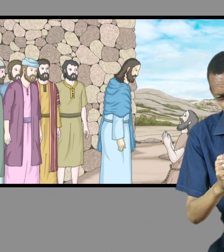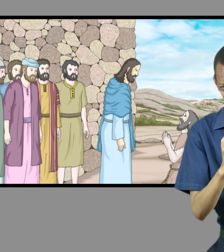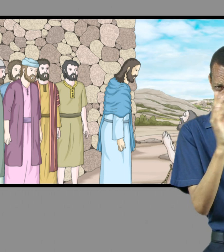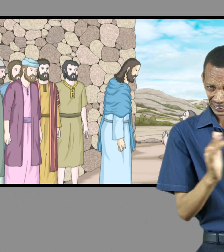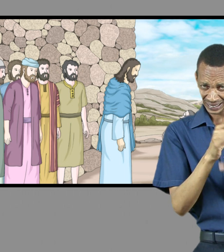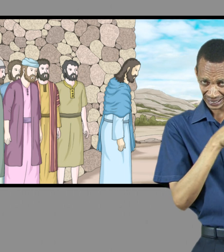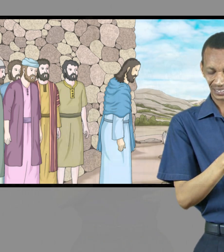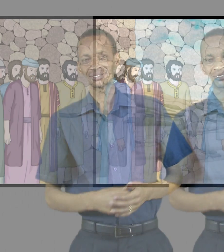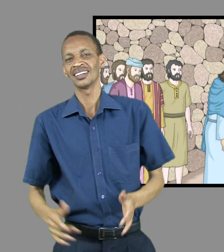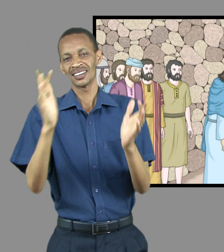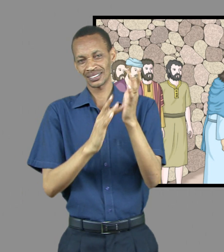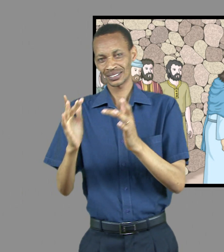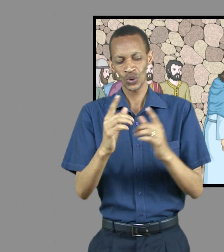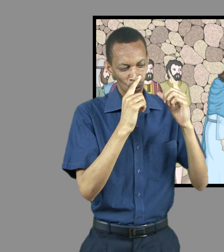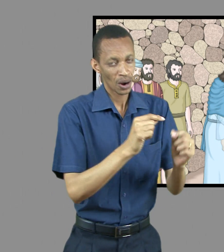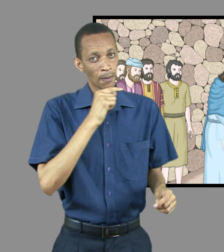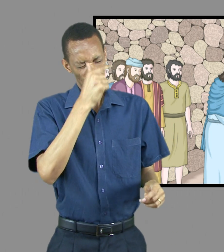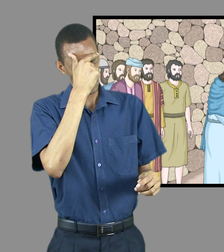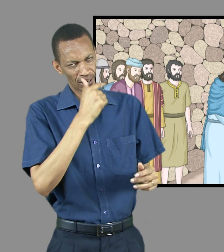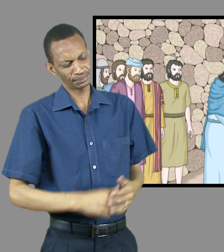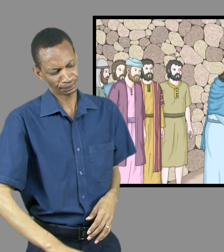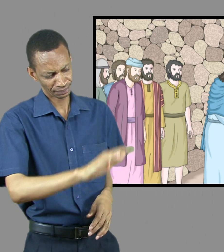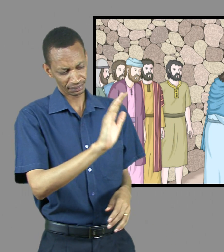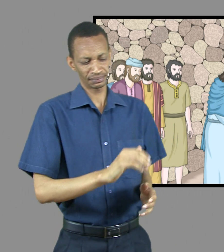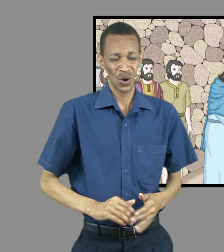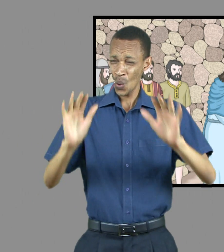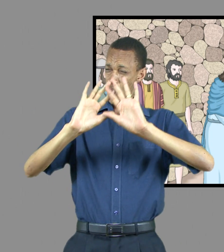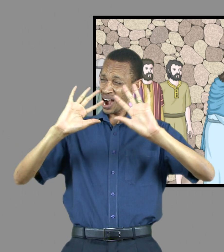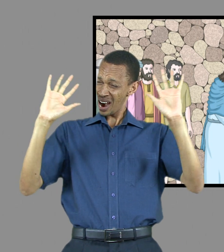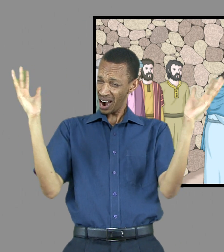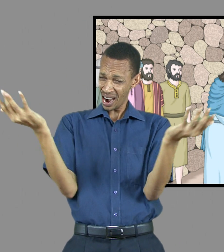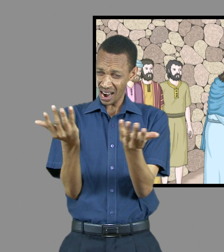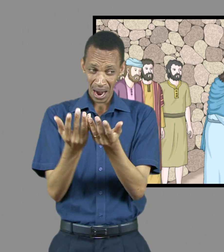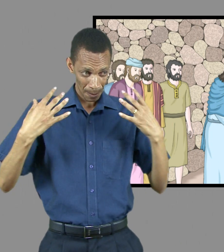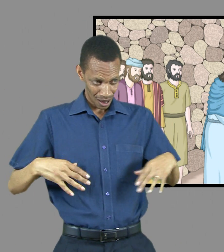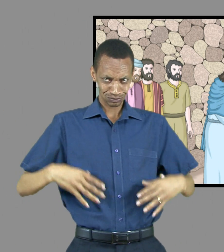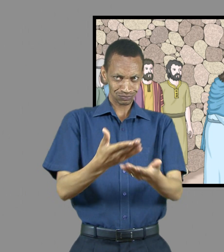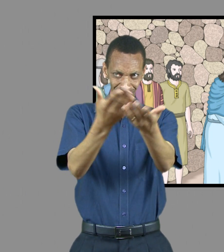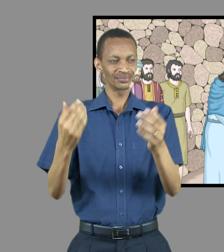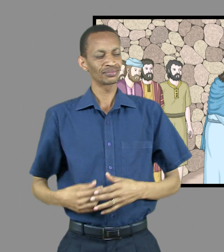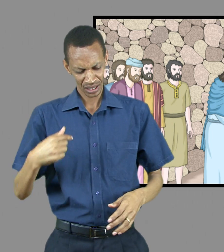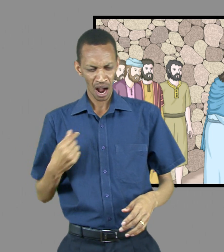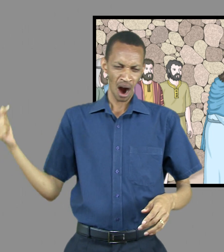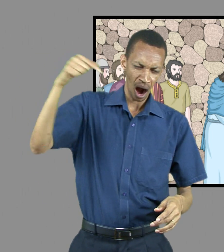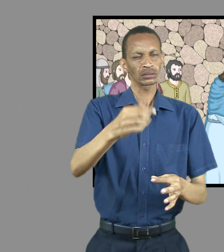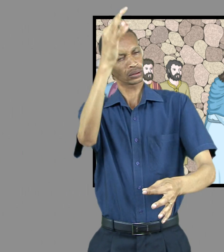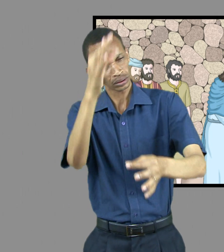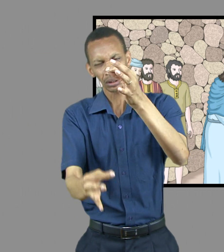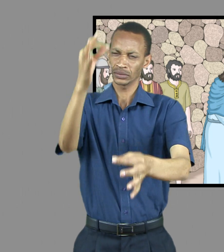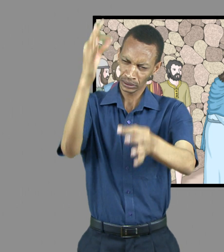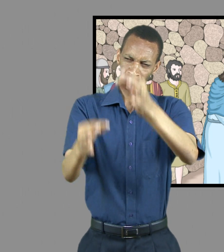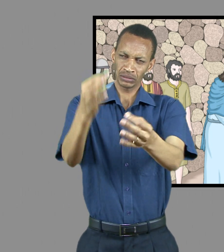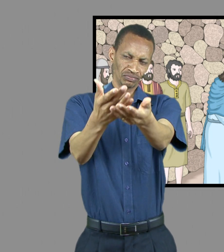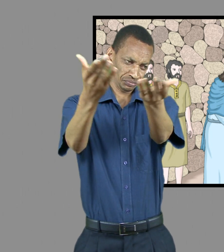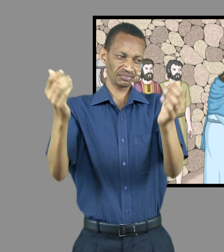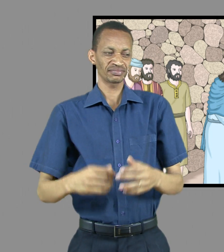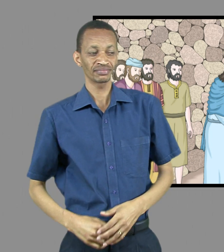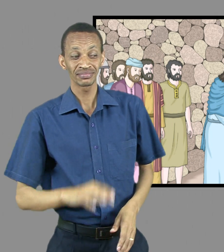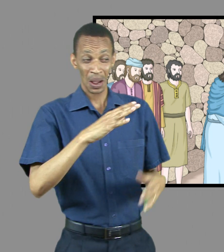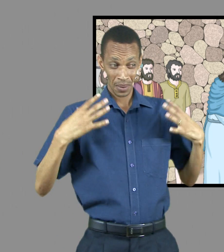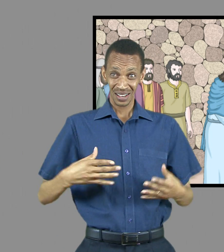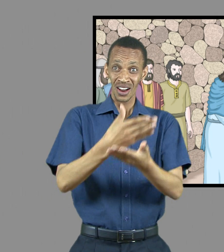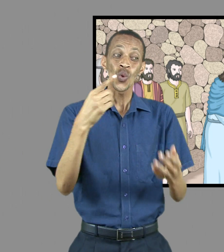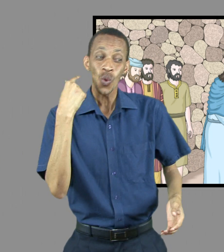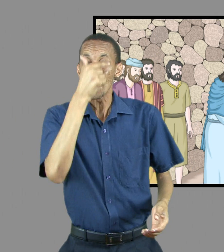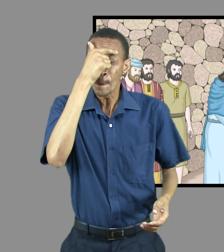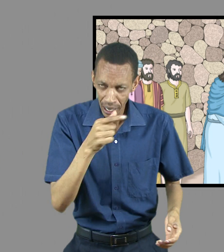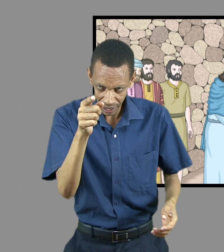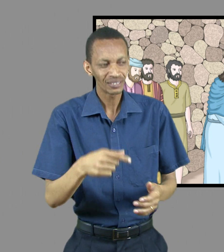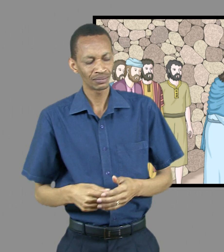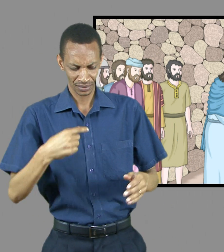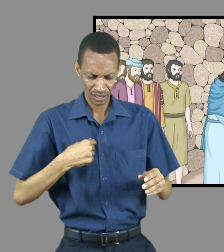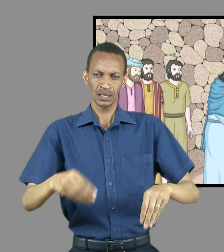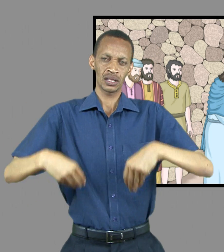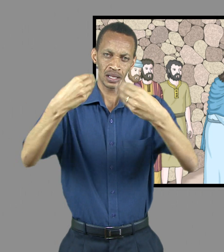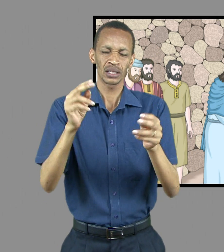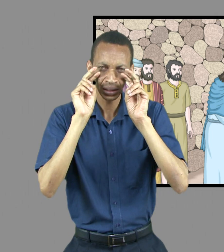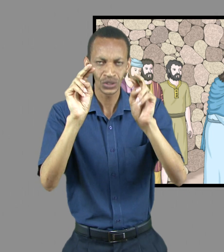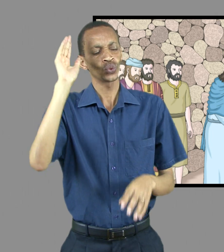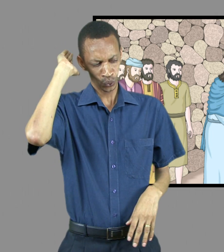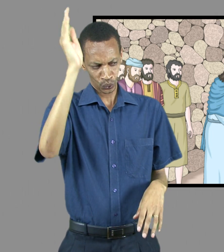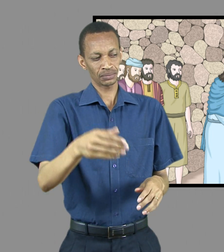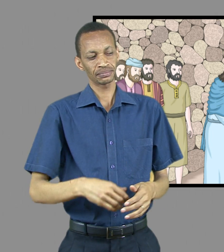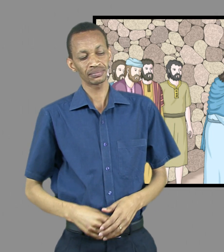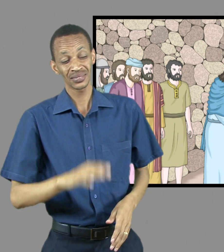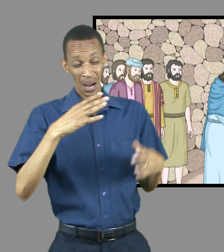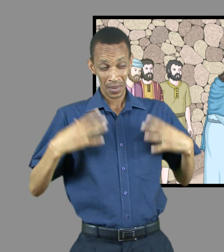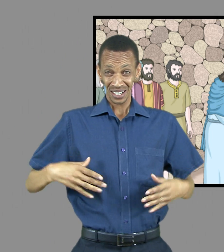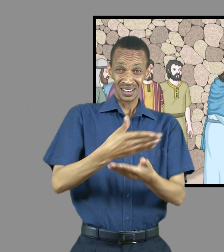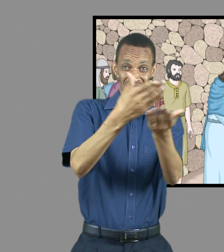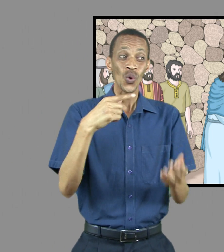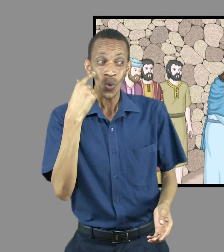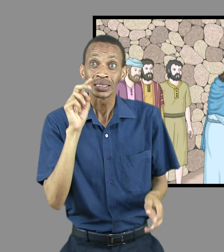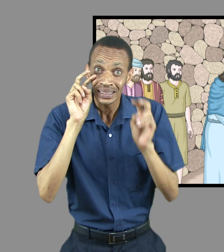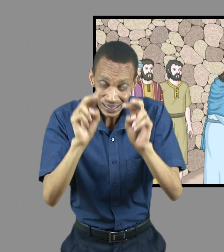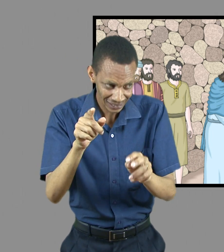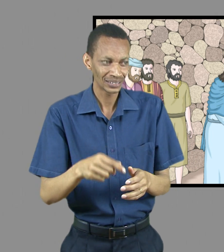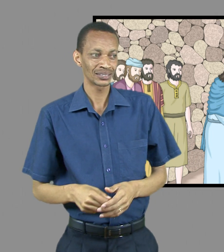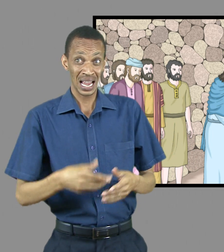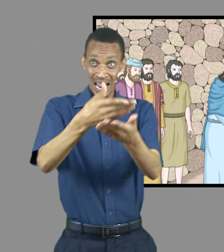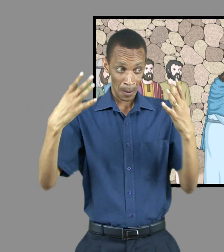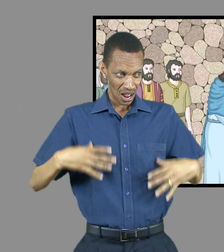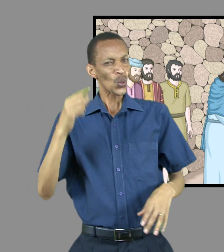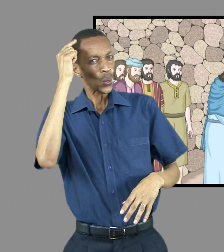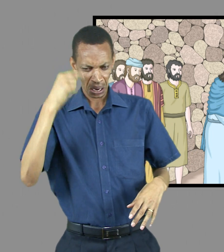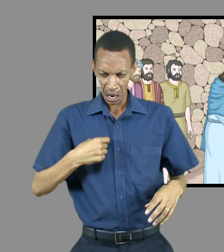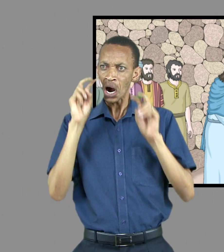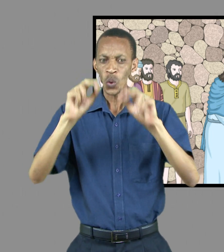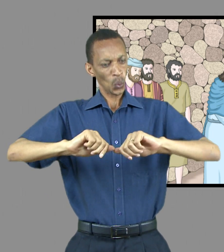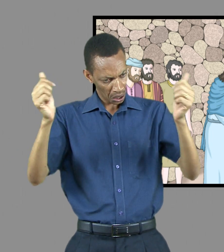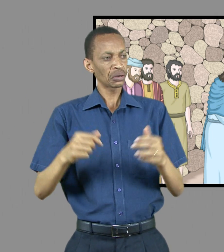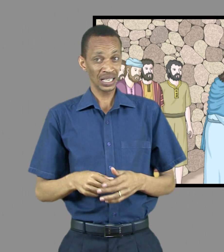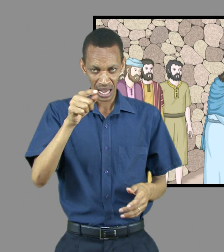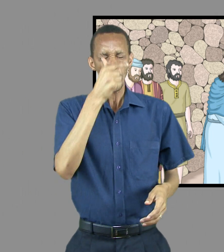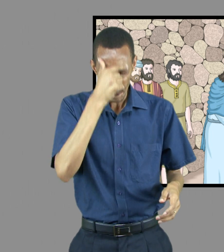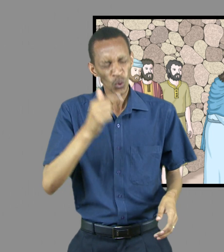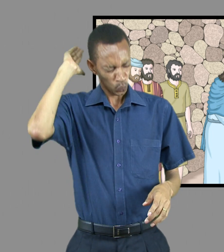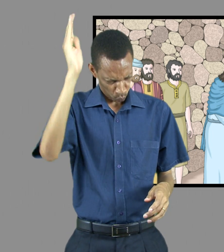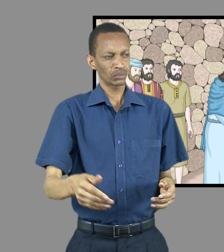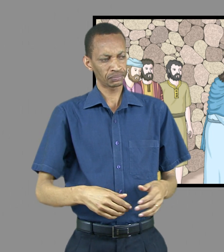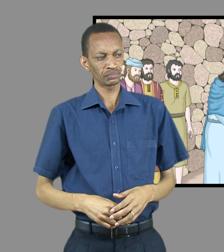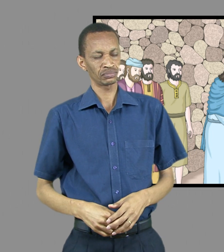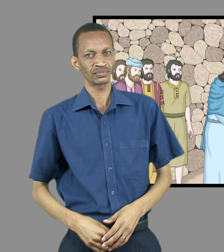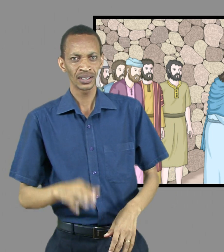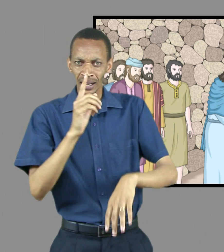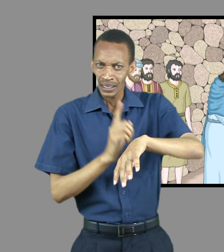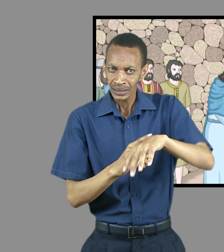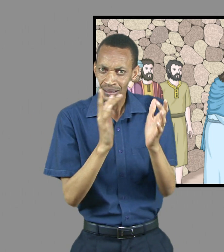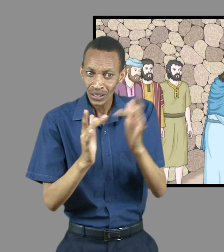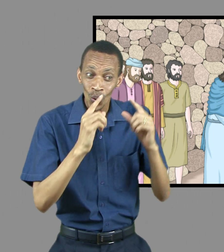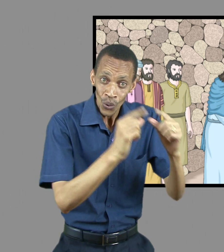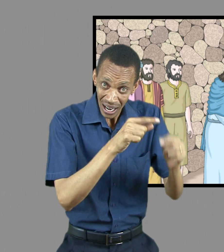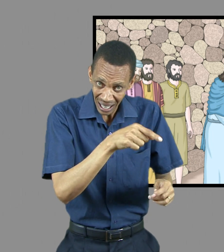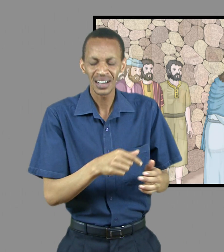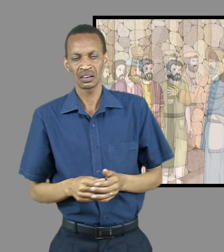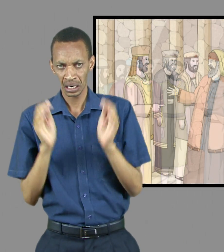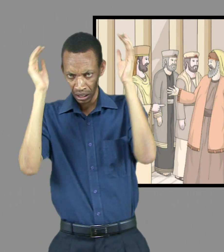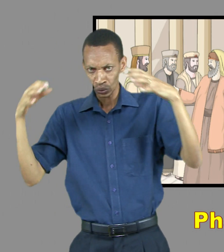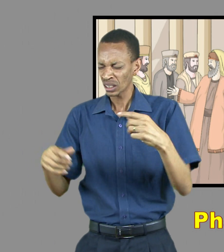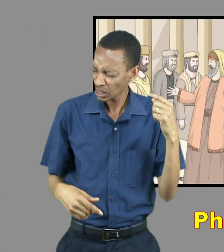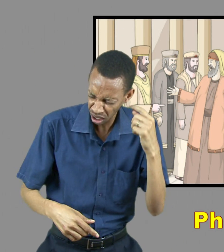Then Jesus declared, “For judgment I have come into this world, so that the blind may see and those who see may become blind.”